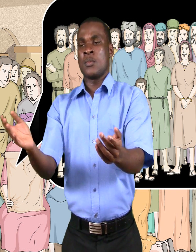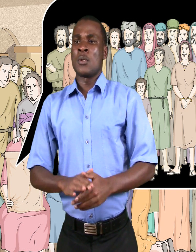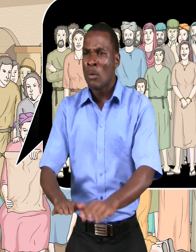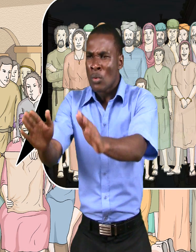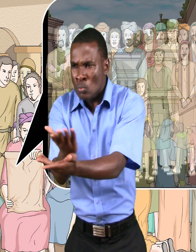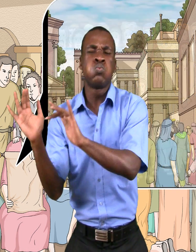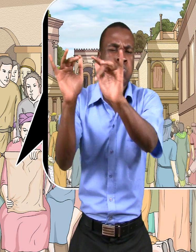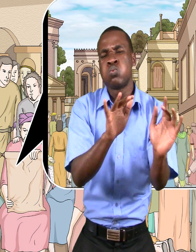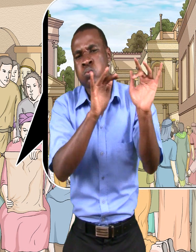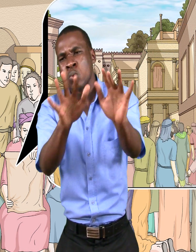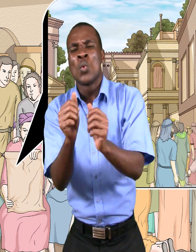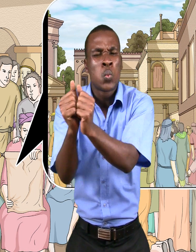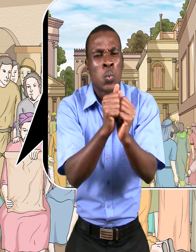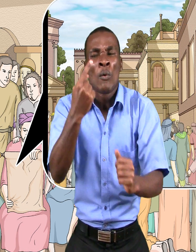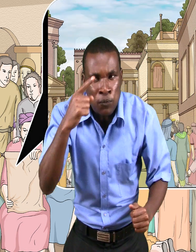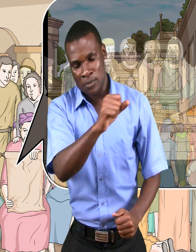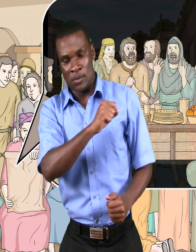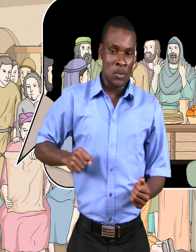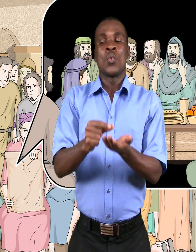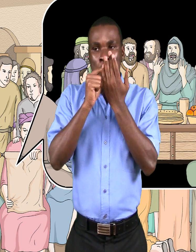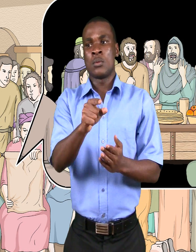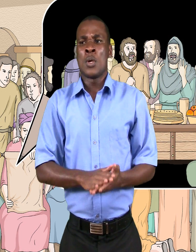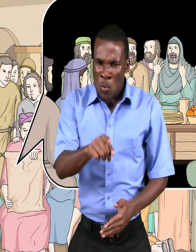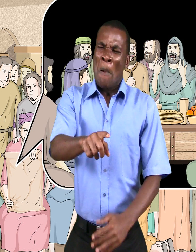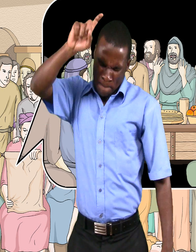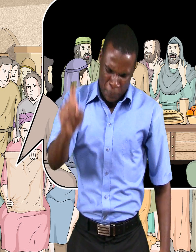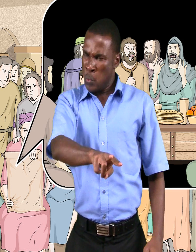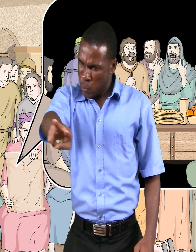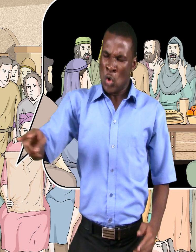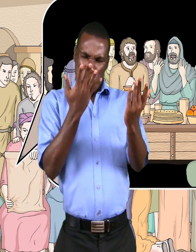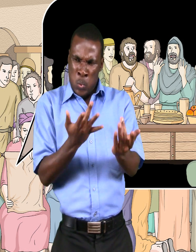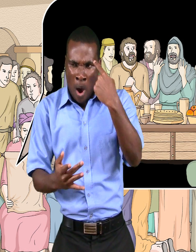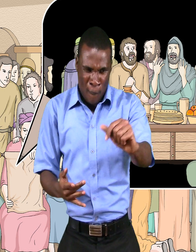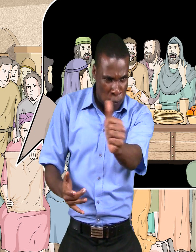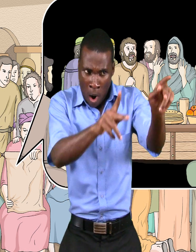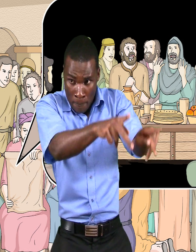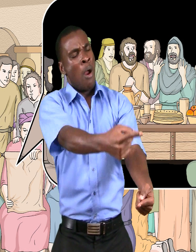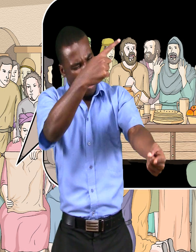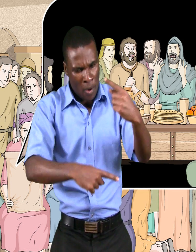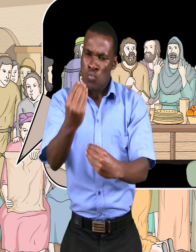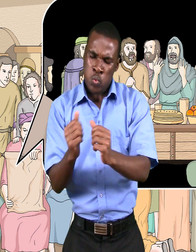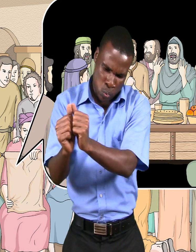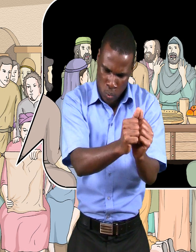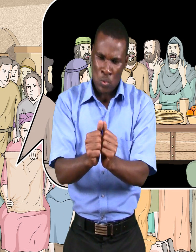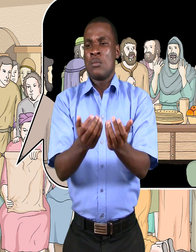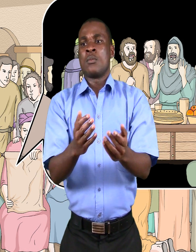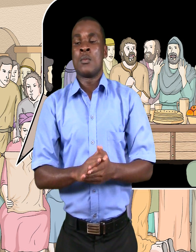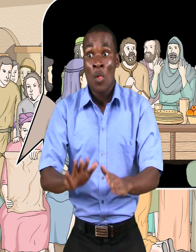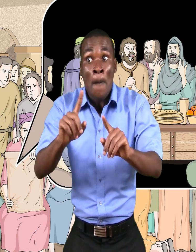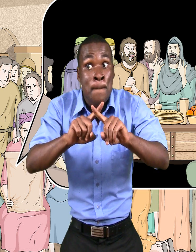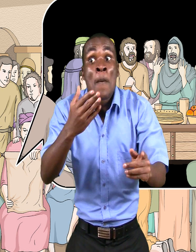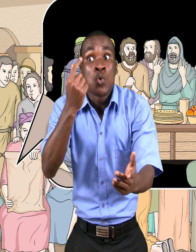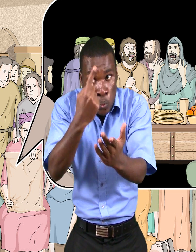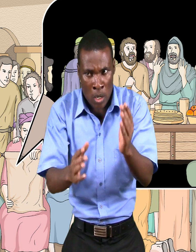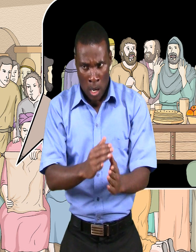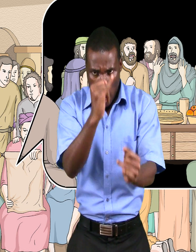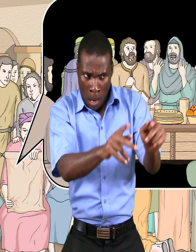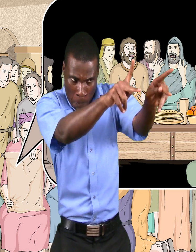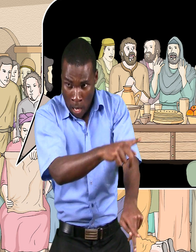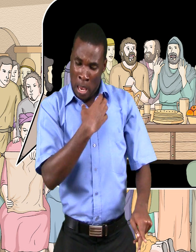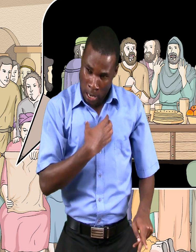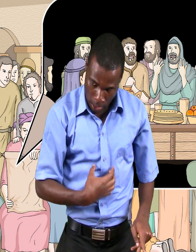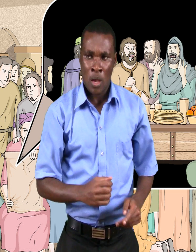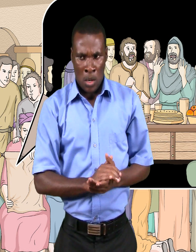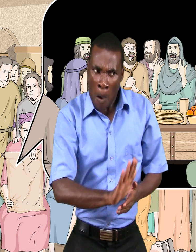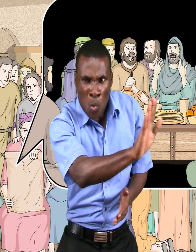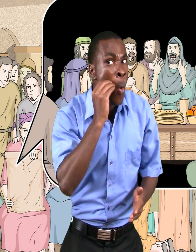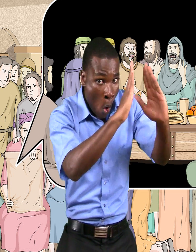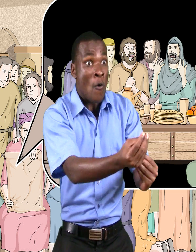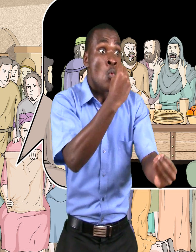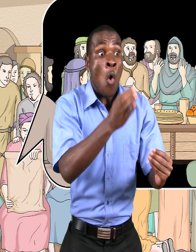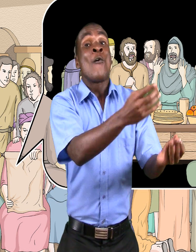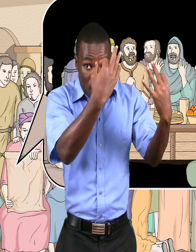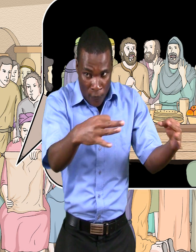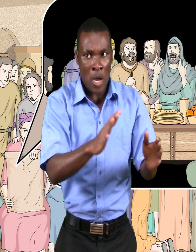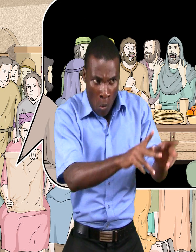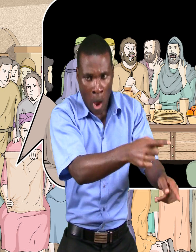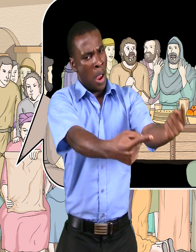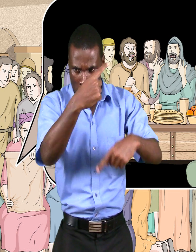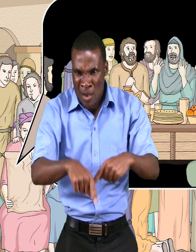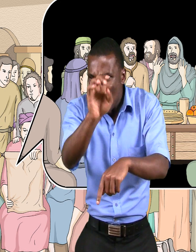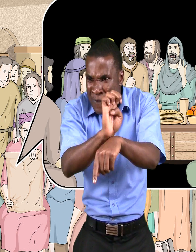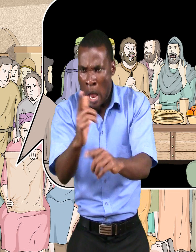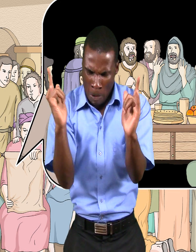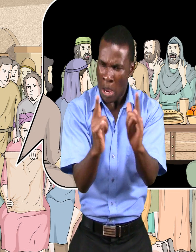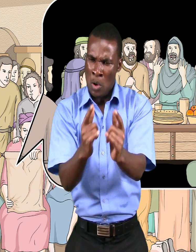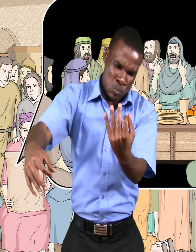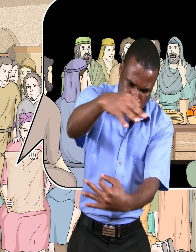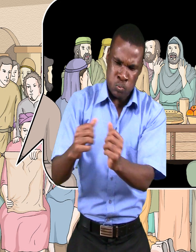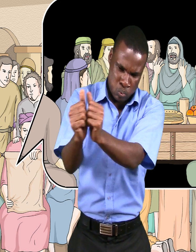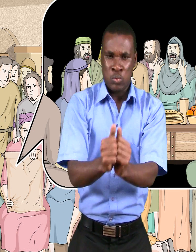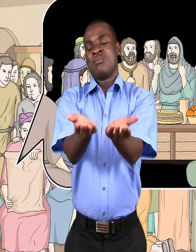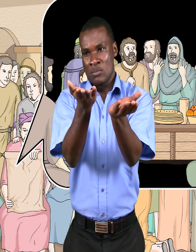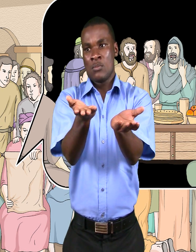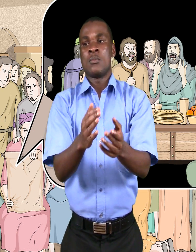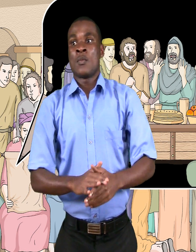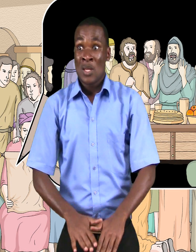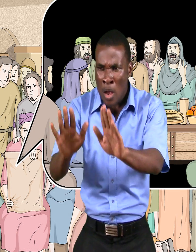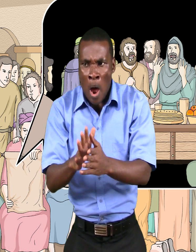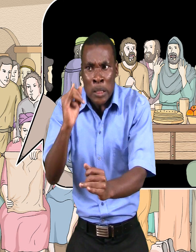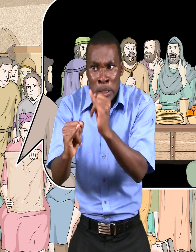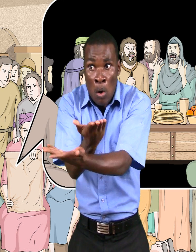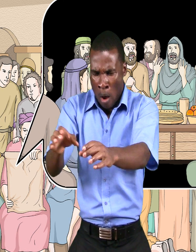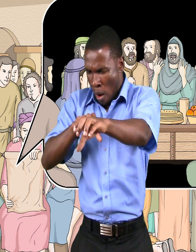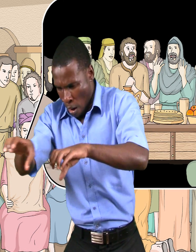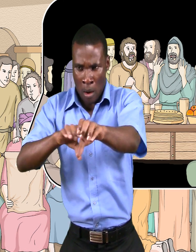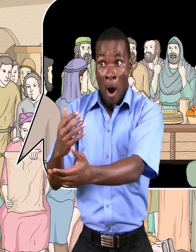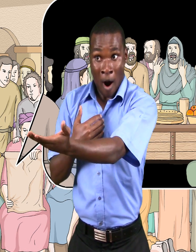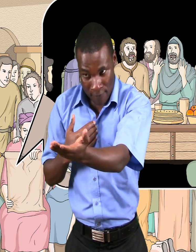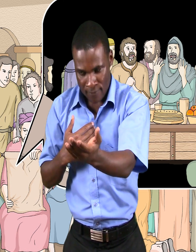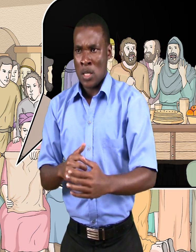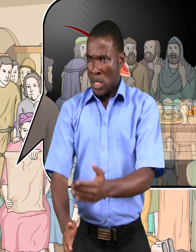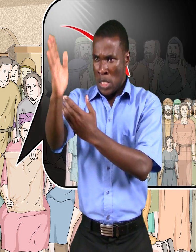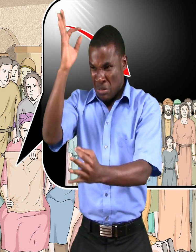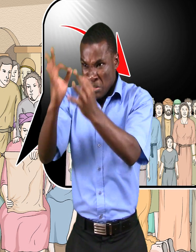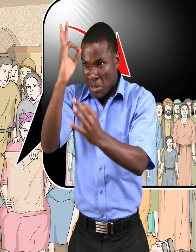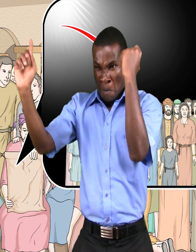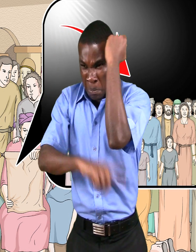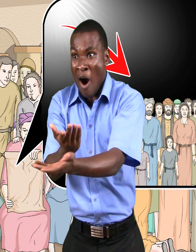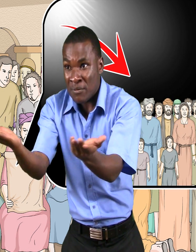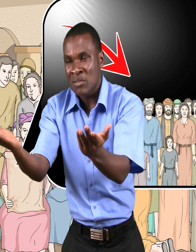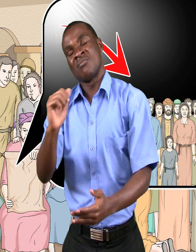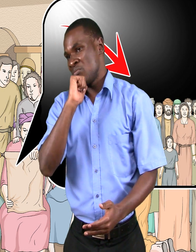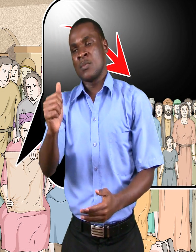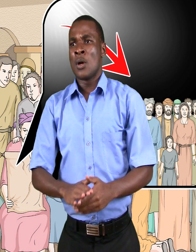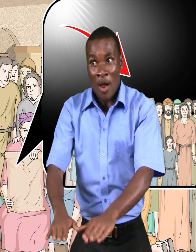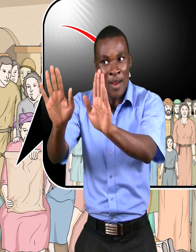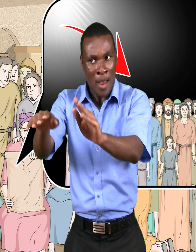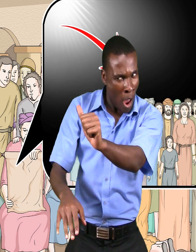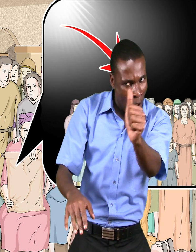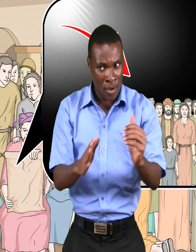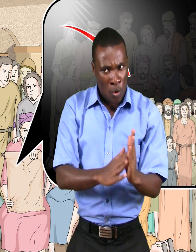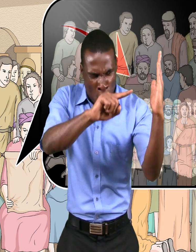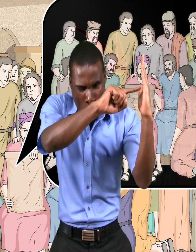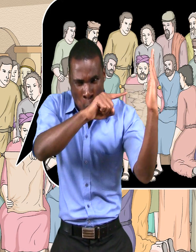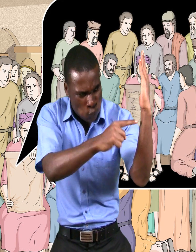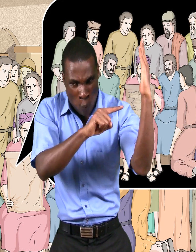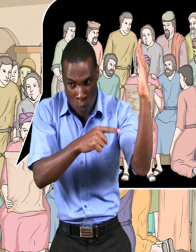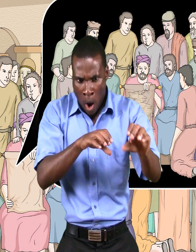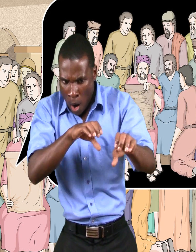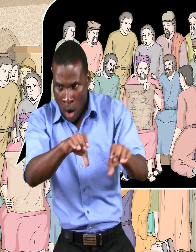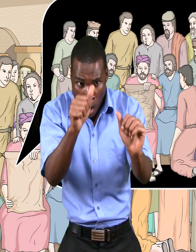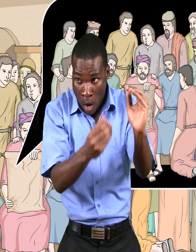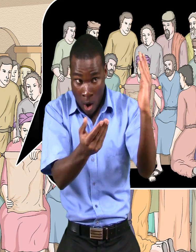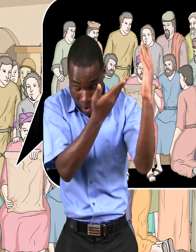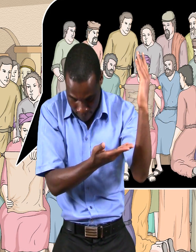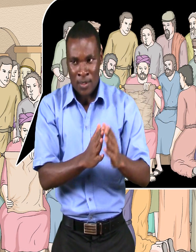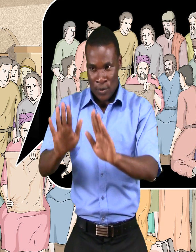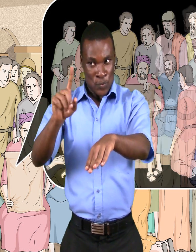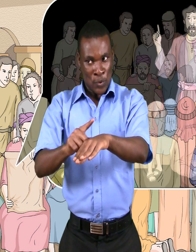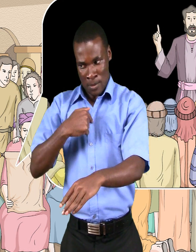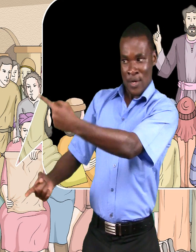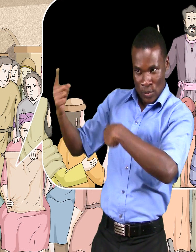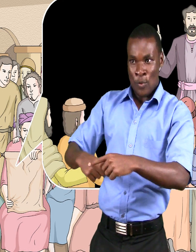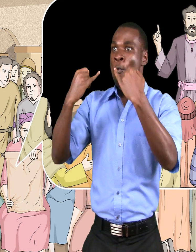If anyone is hungry, he should eat at home, so that when you come together it will not result in judgment.